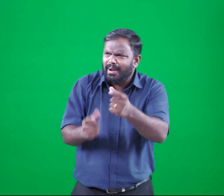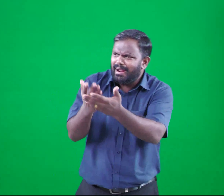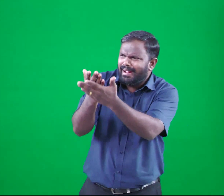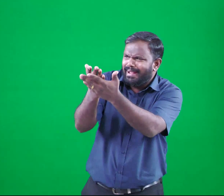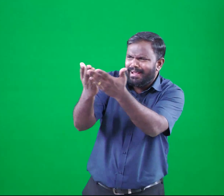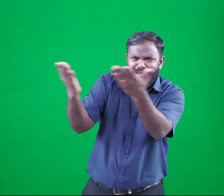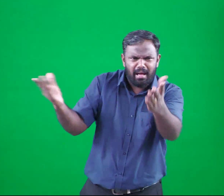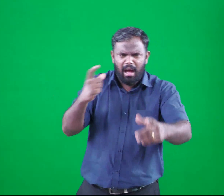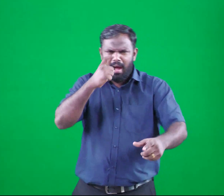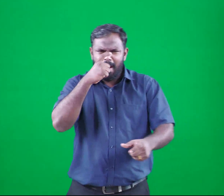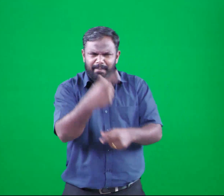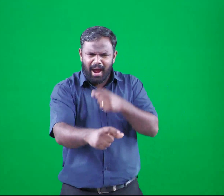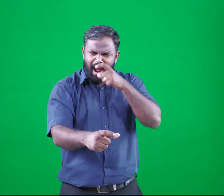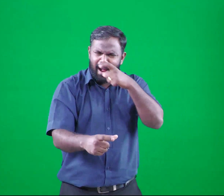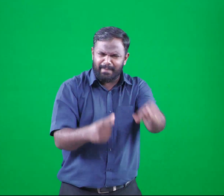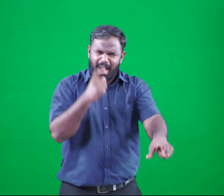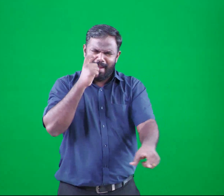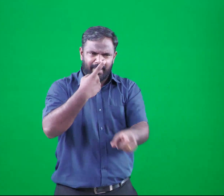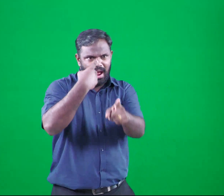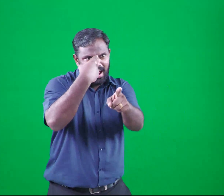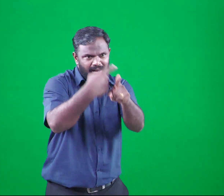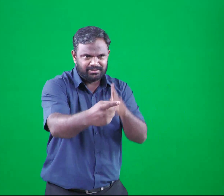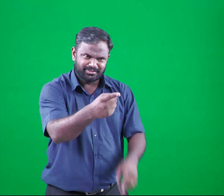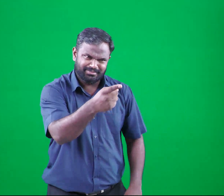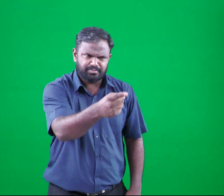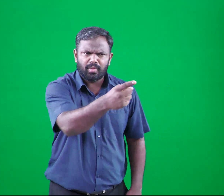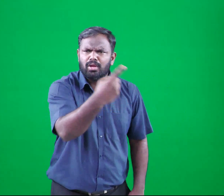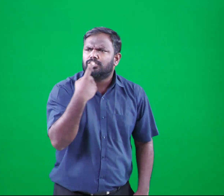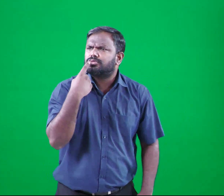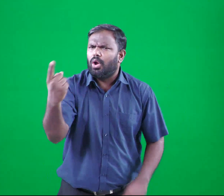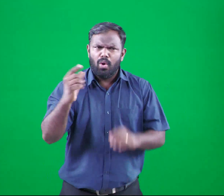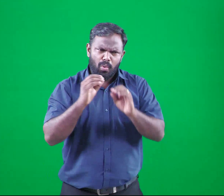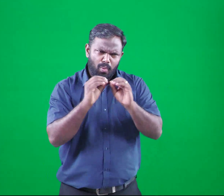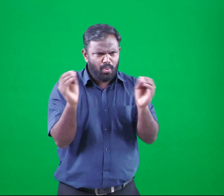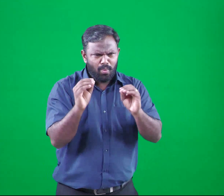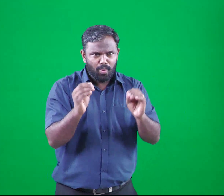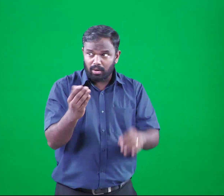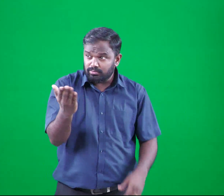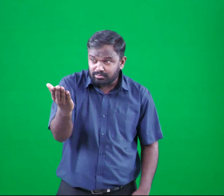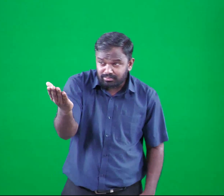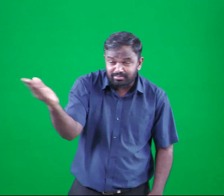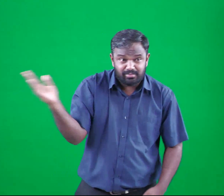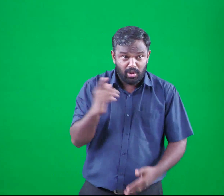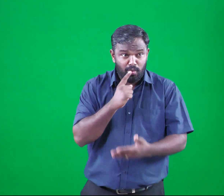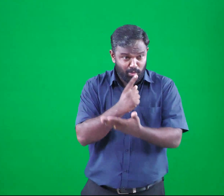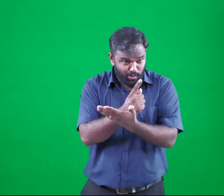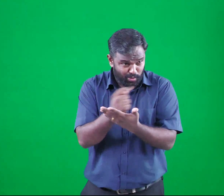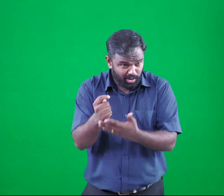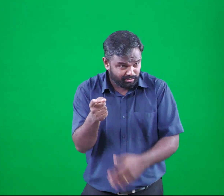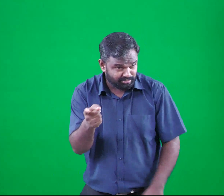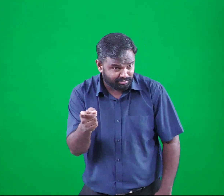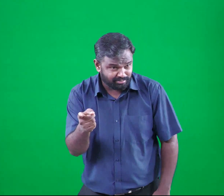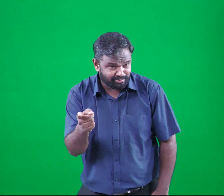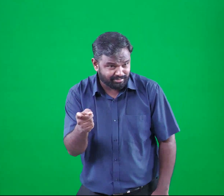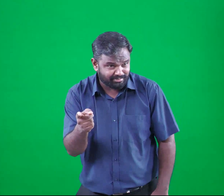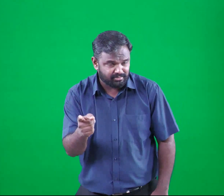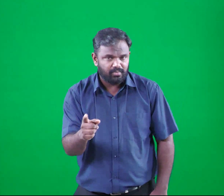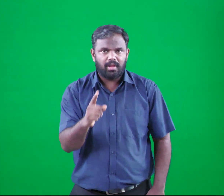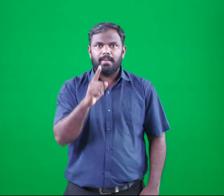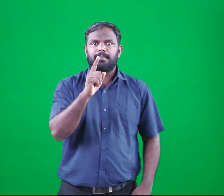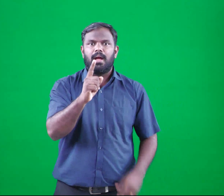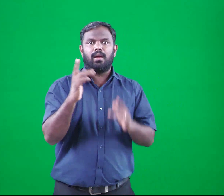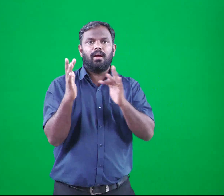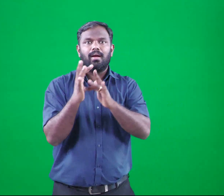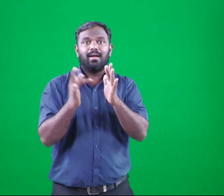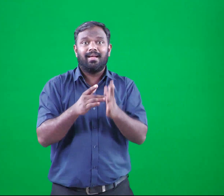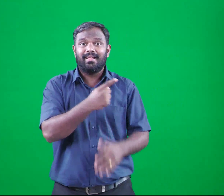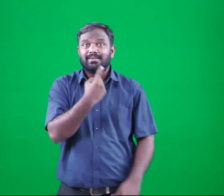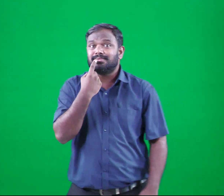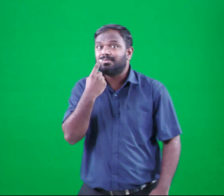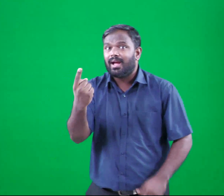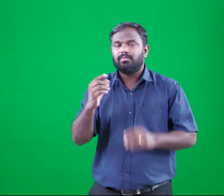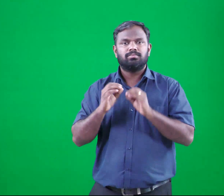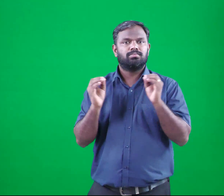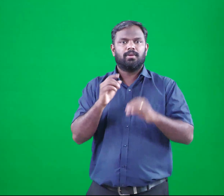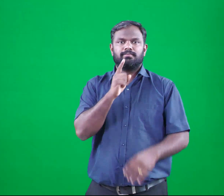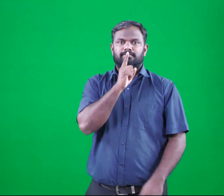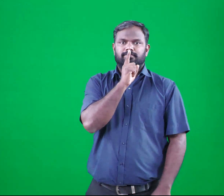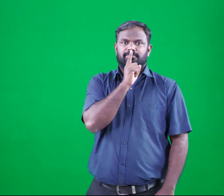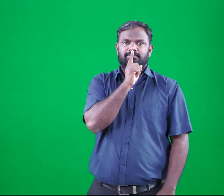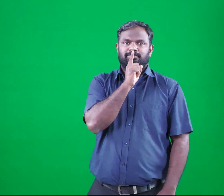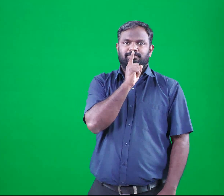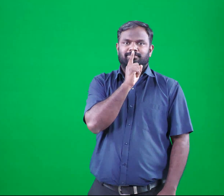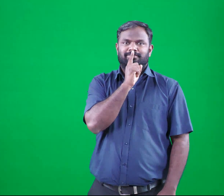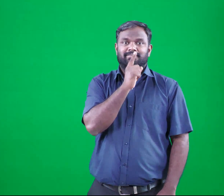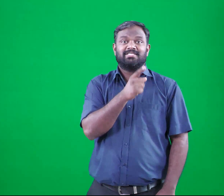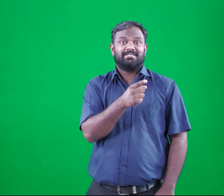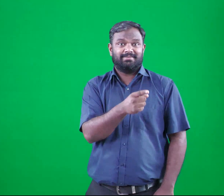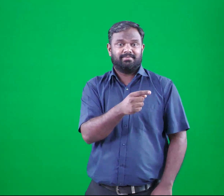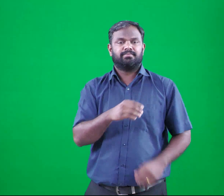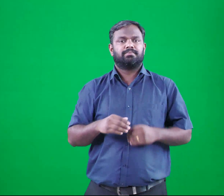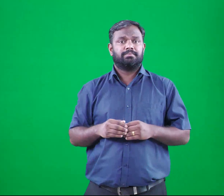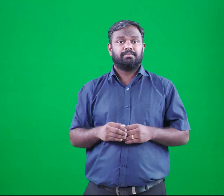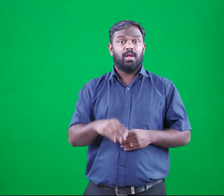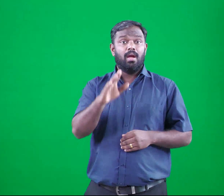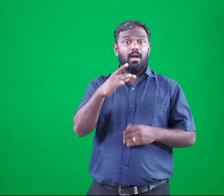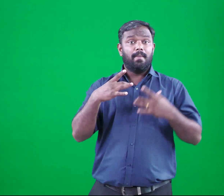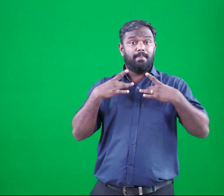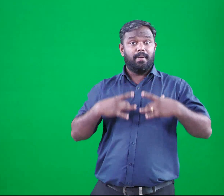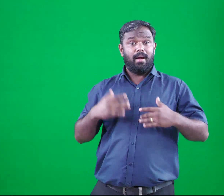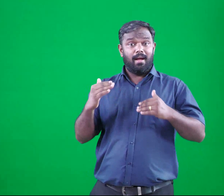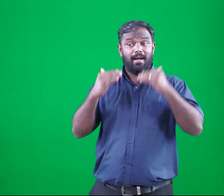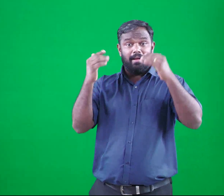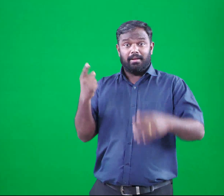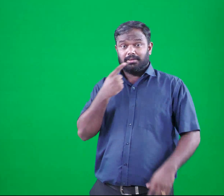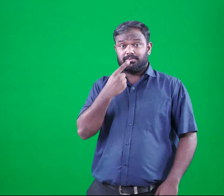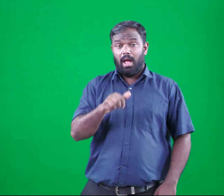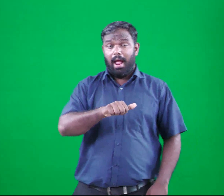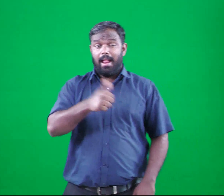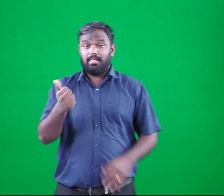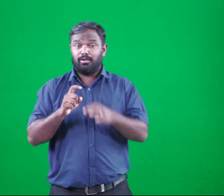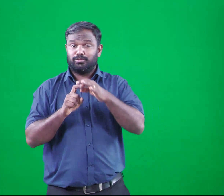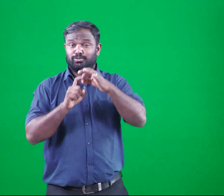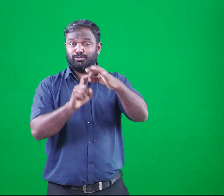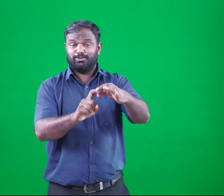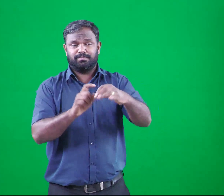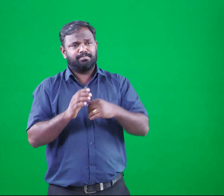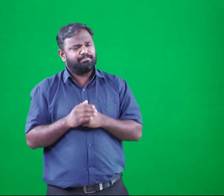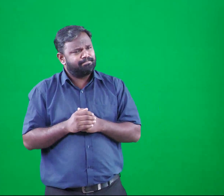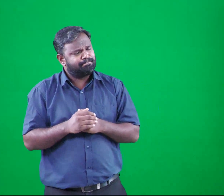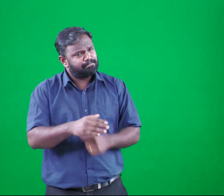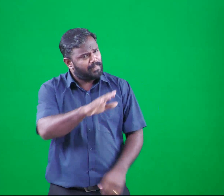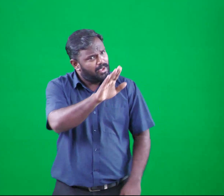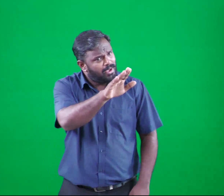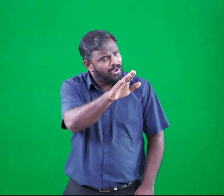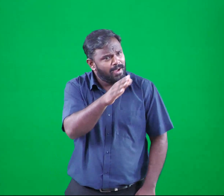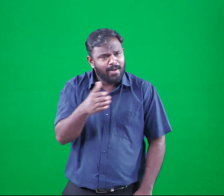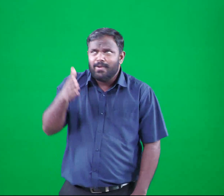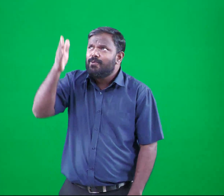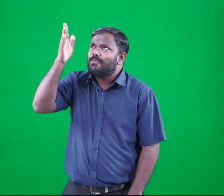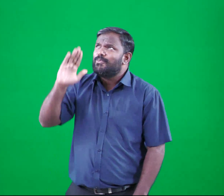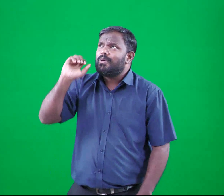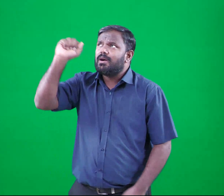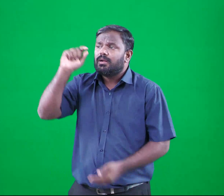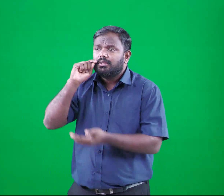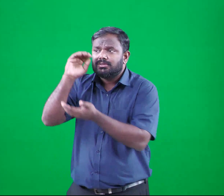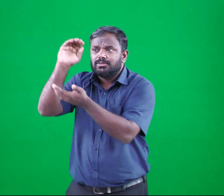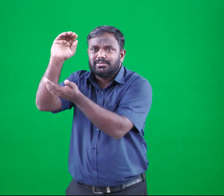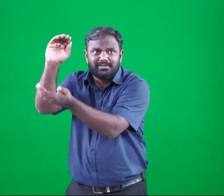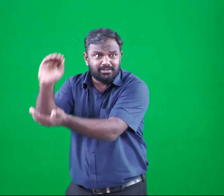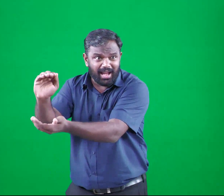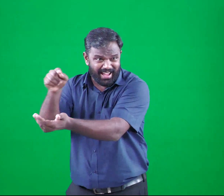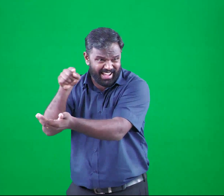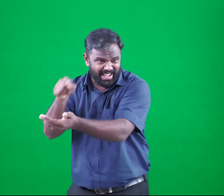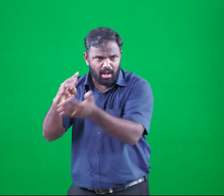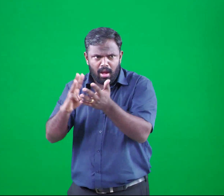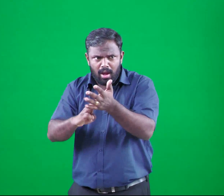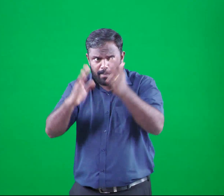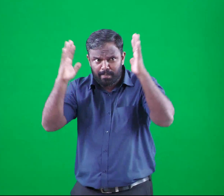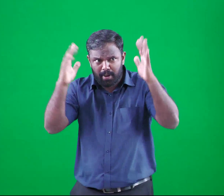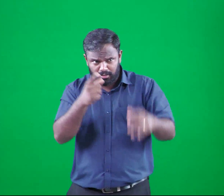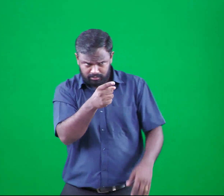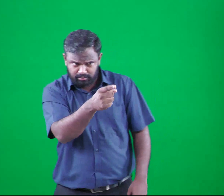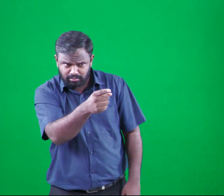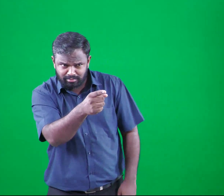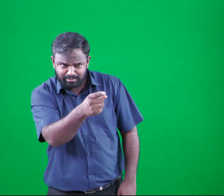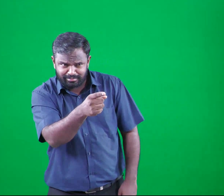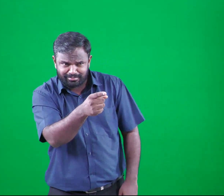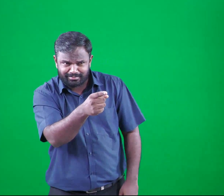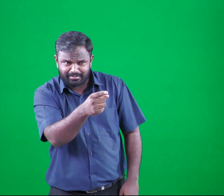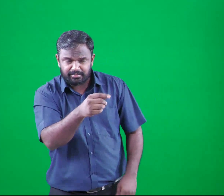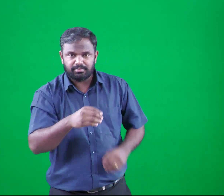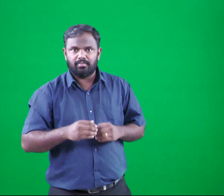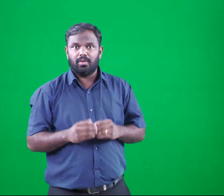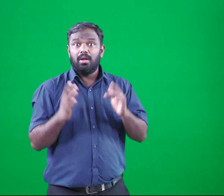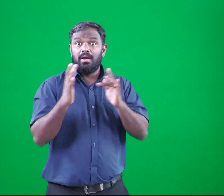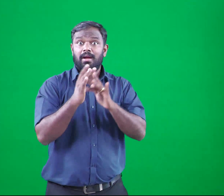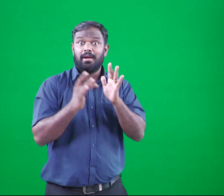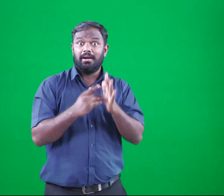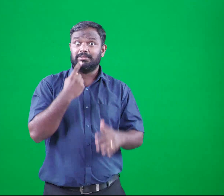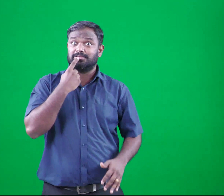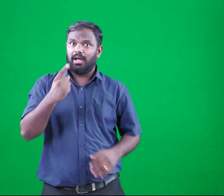What are these men testifying against You?" But Jesus remained silent and made no reply.